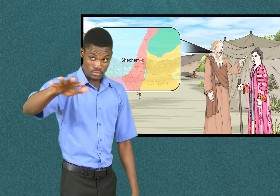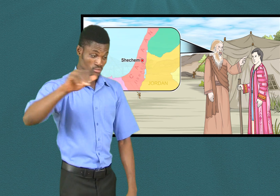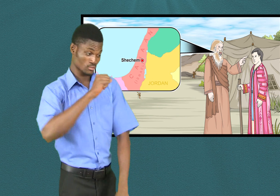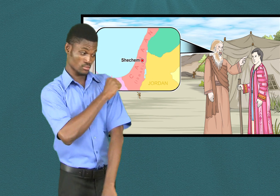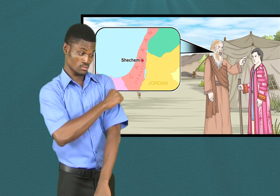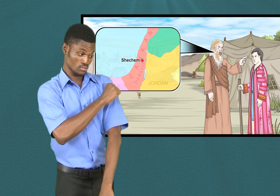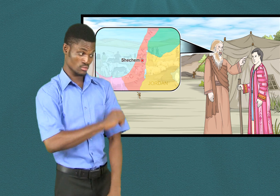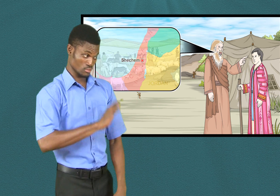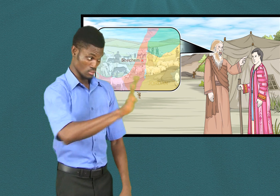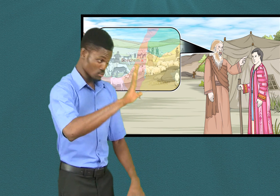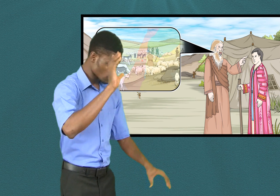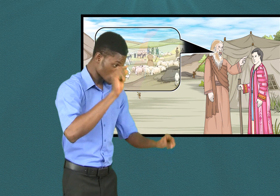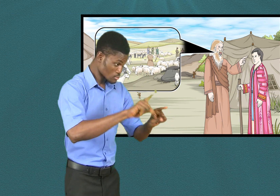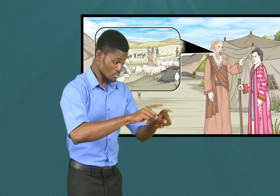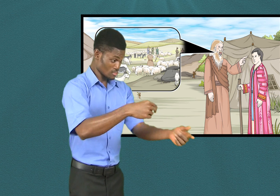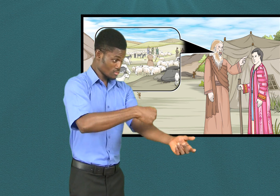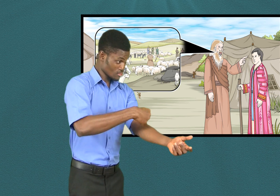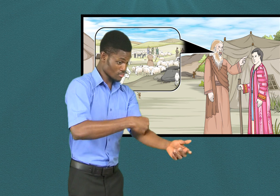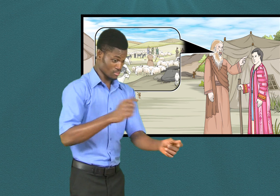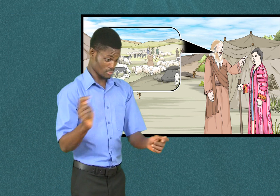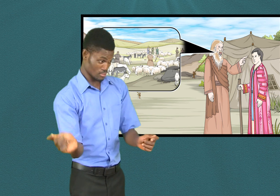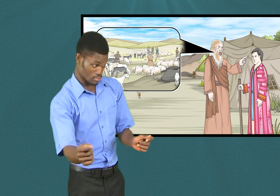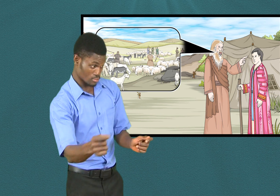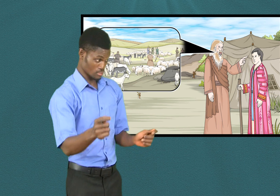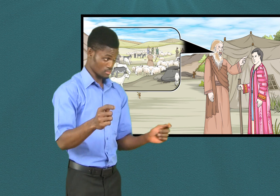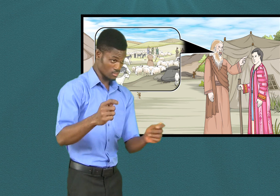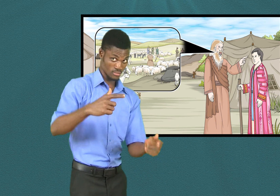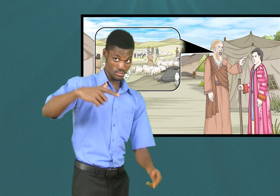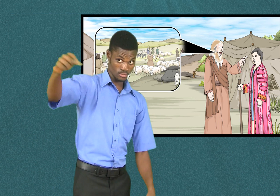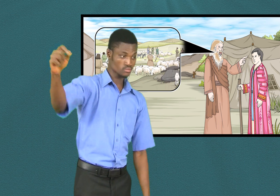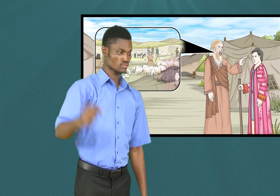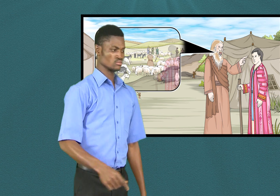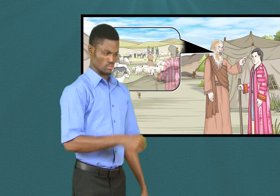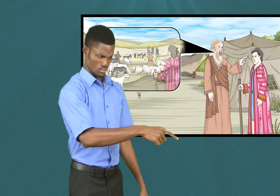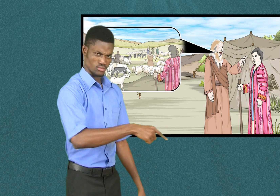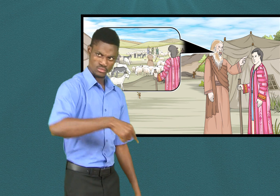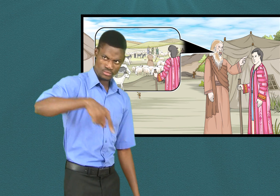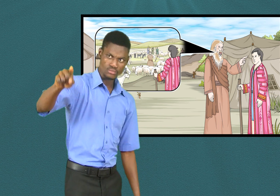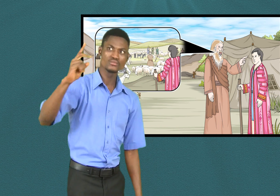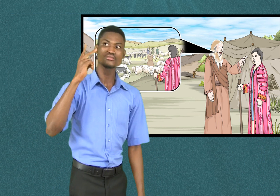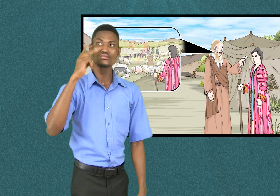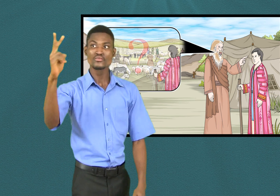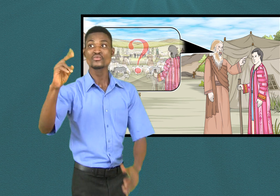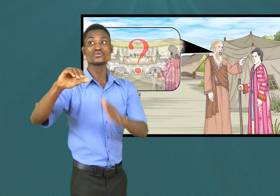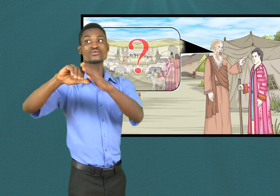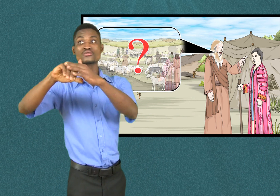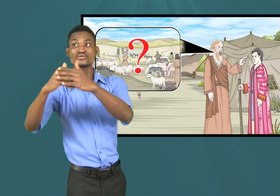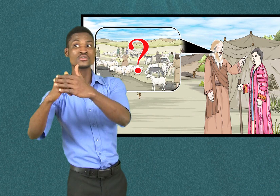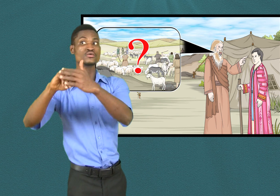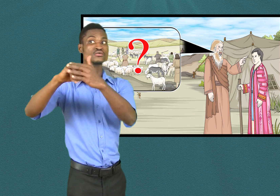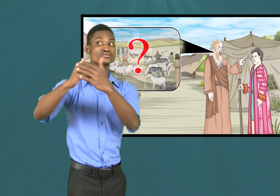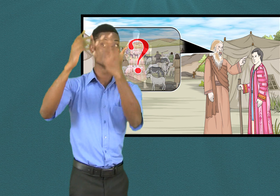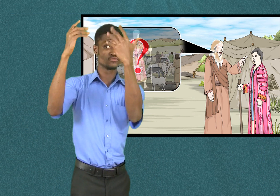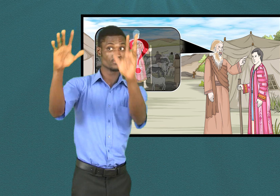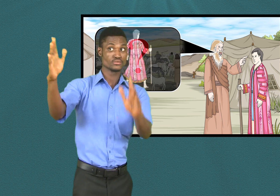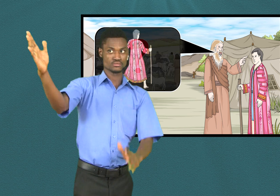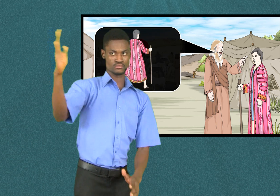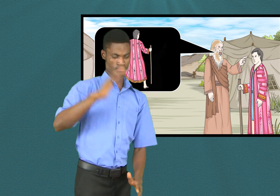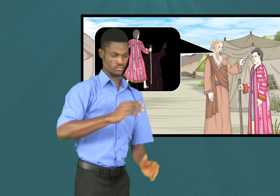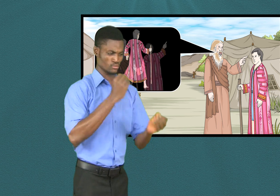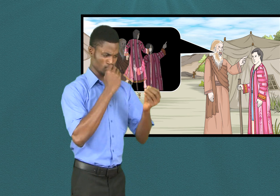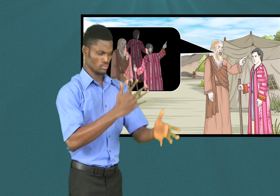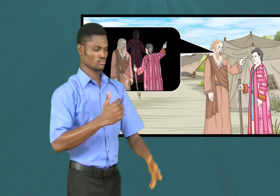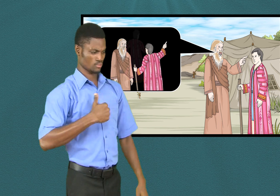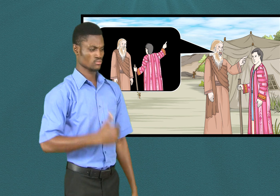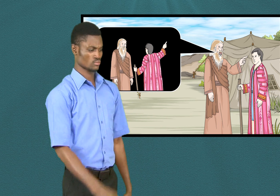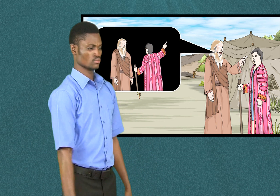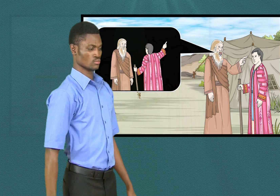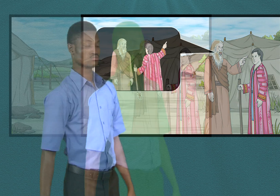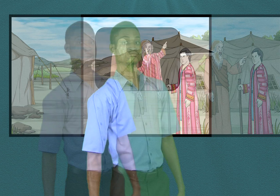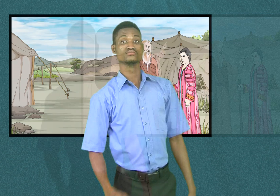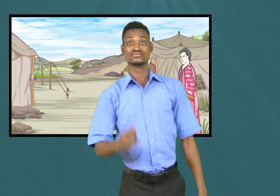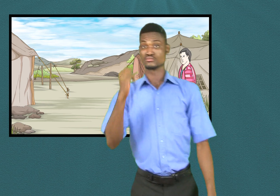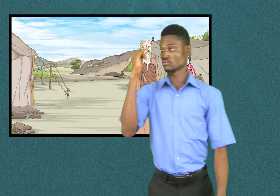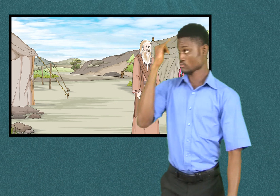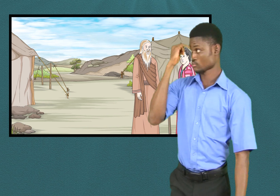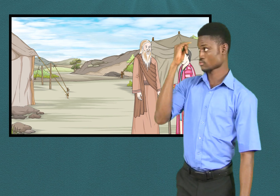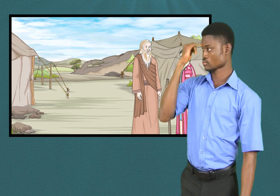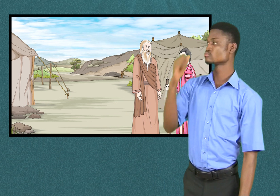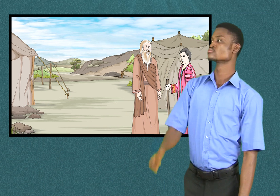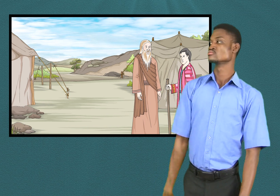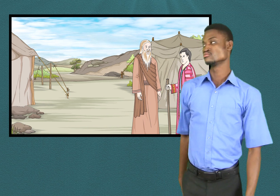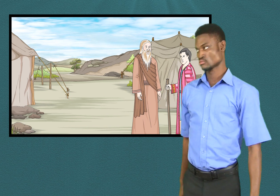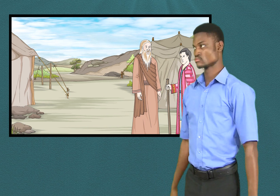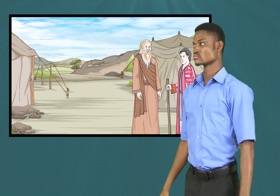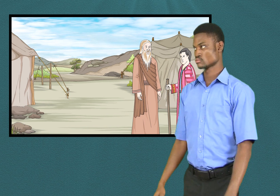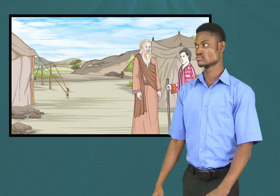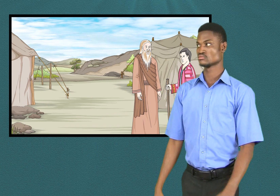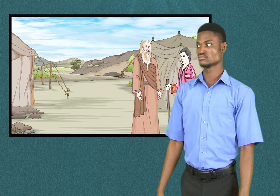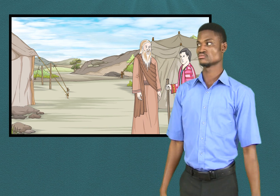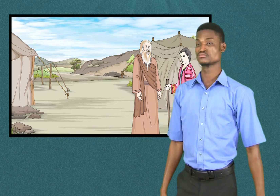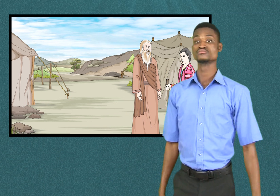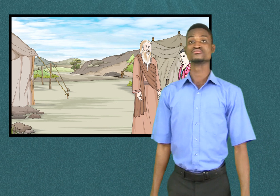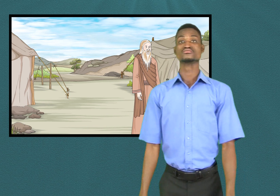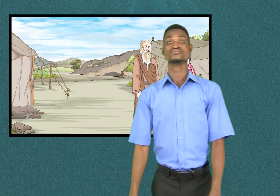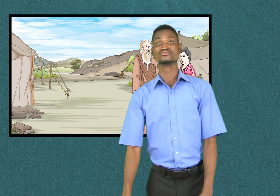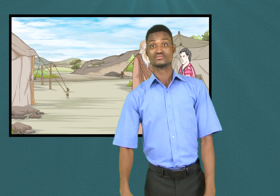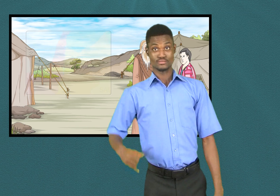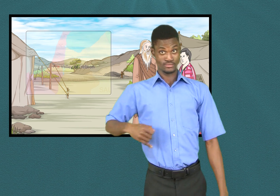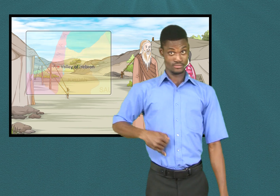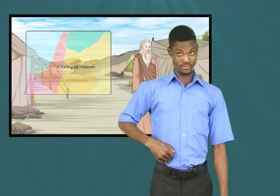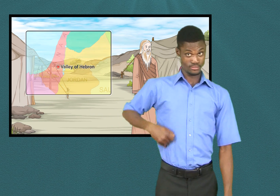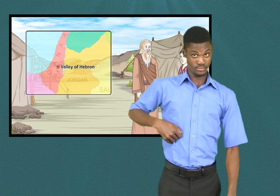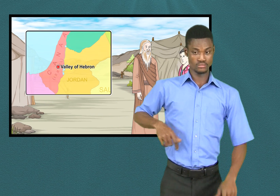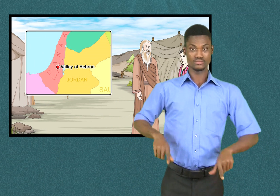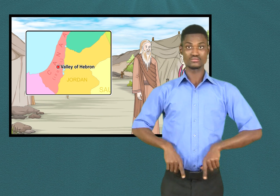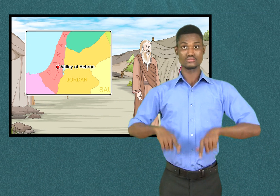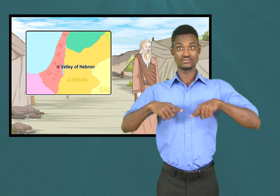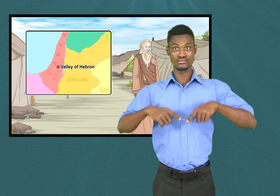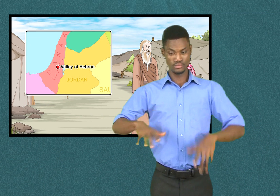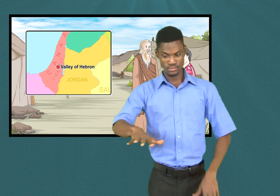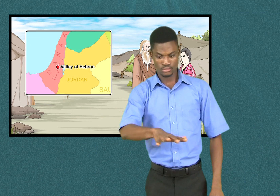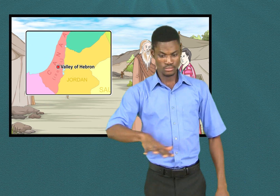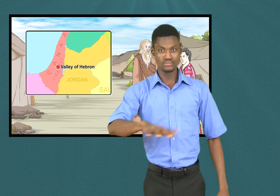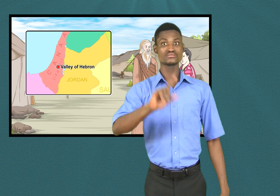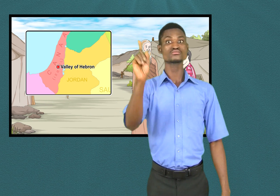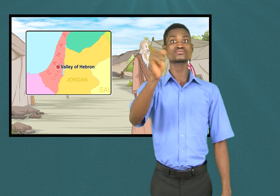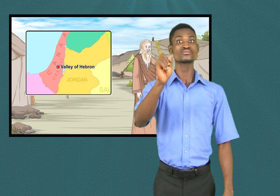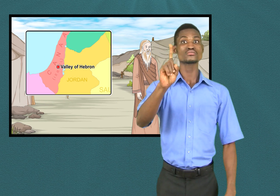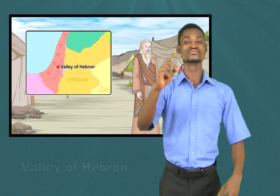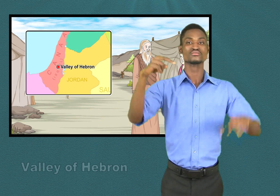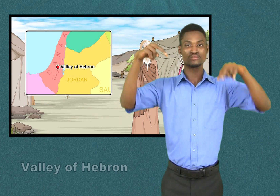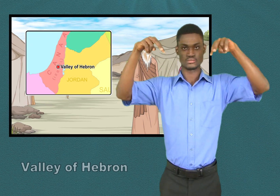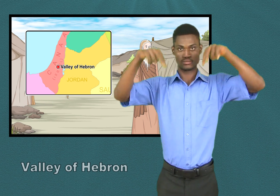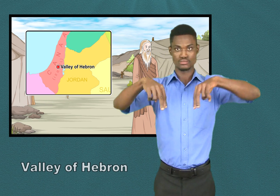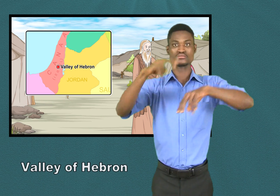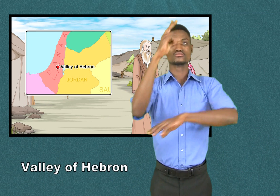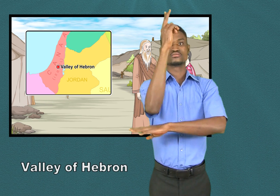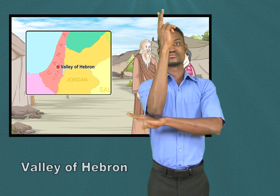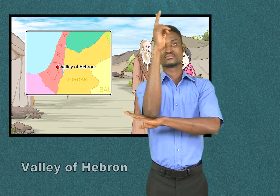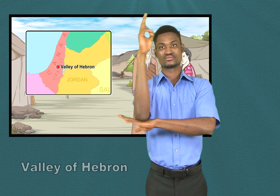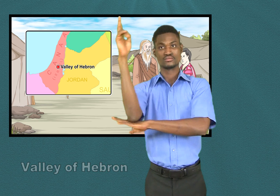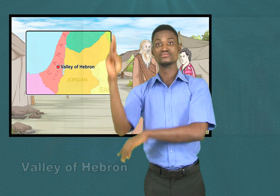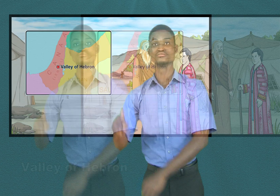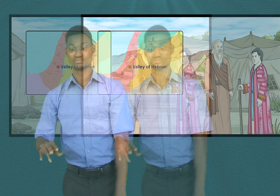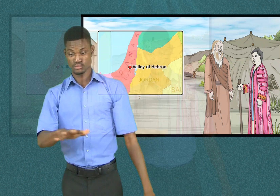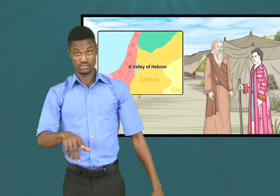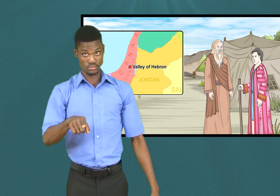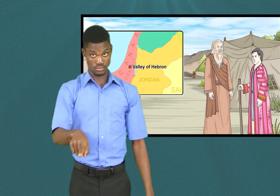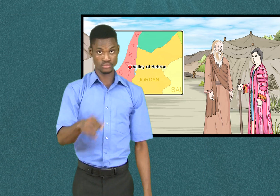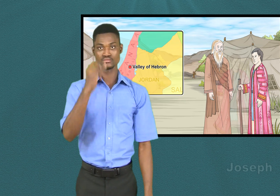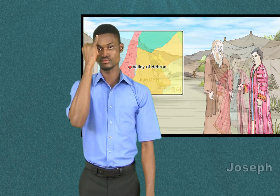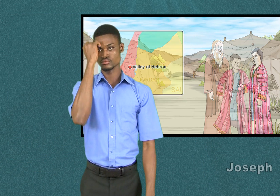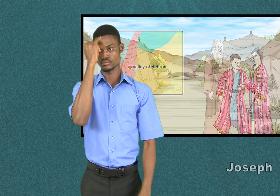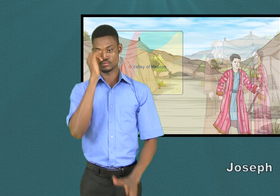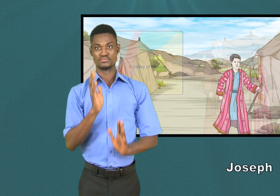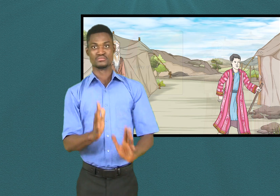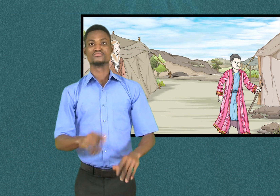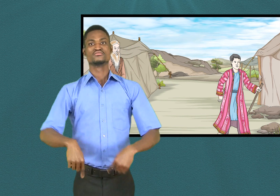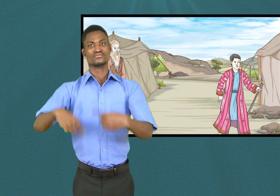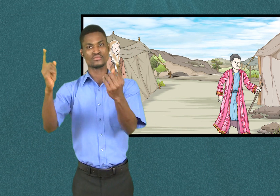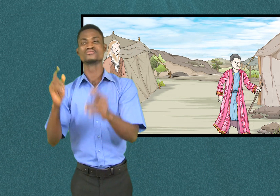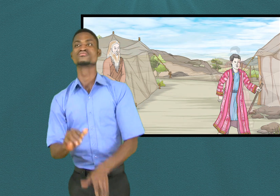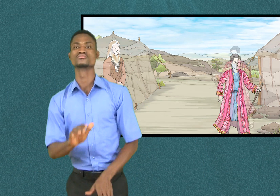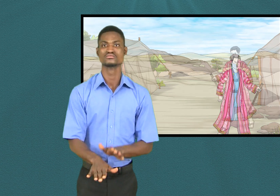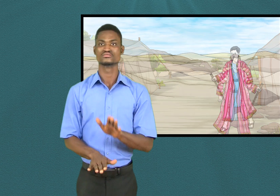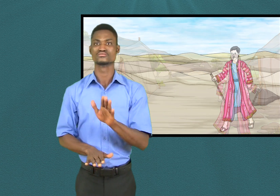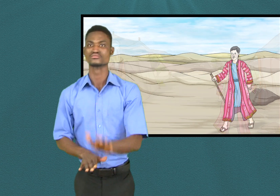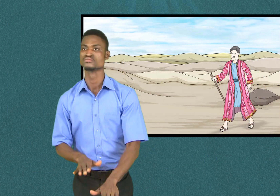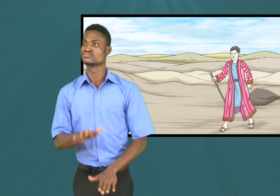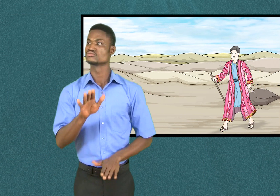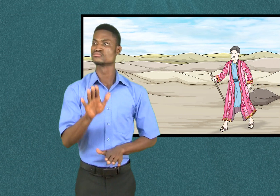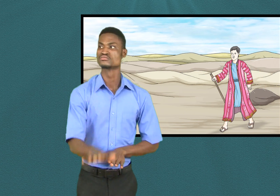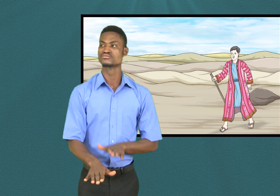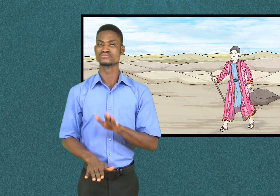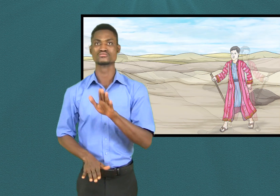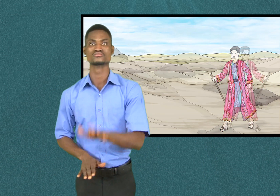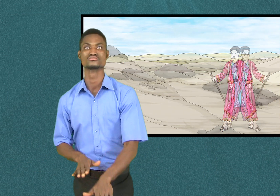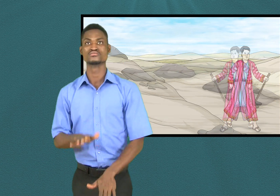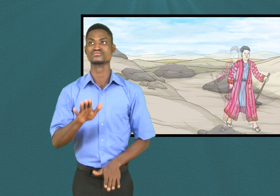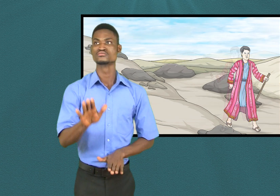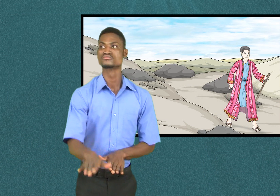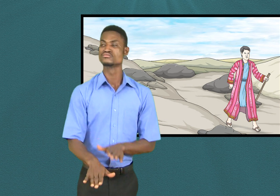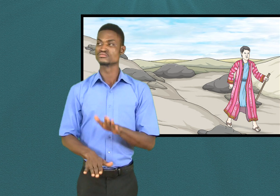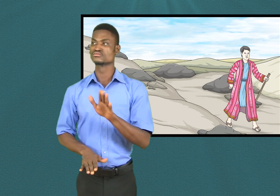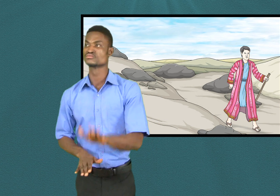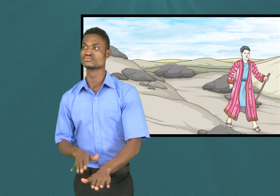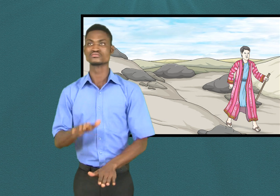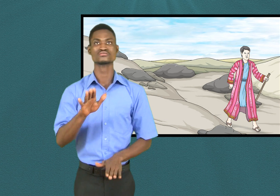Then Israel told him, “Go now and see how your brothers and the flocks are faring, and bring word back to me.” So he sent him off from the Valley of Hebron.